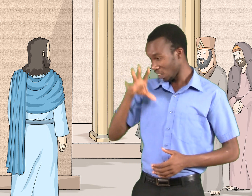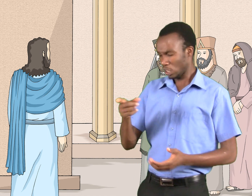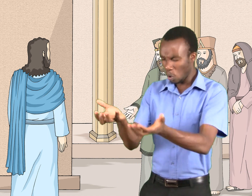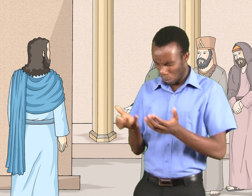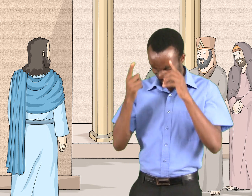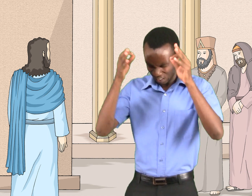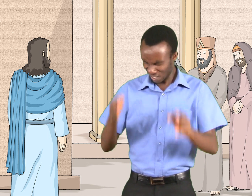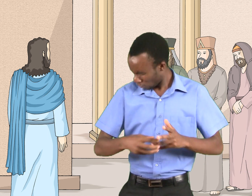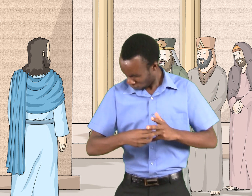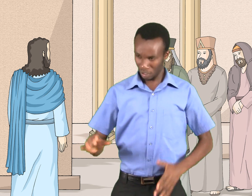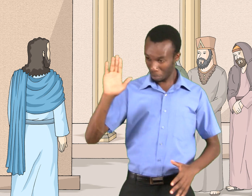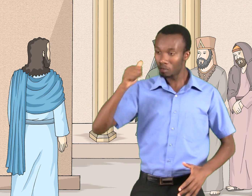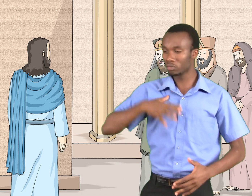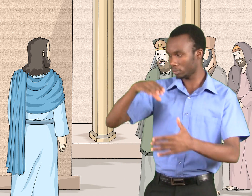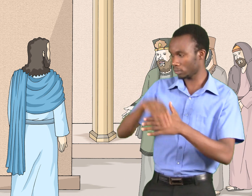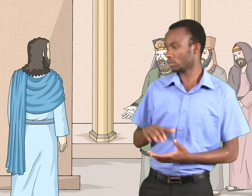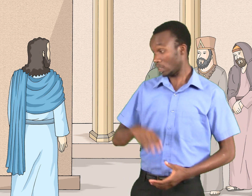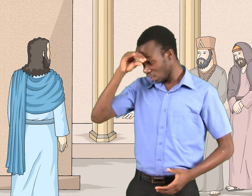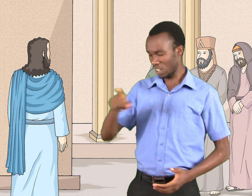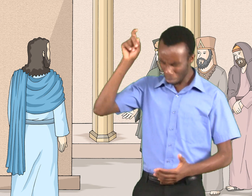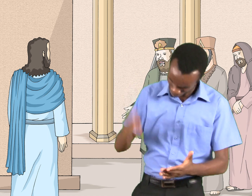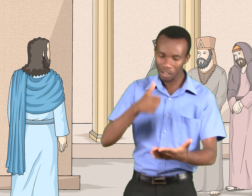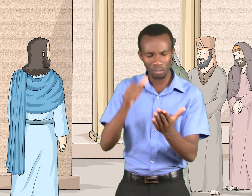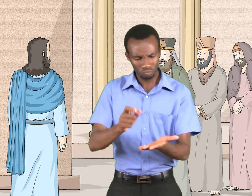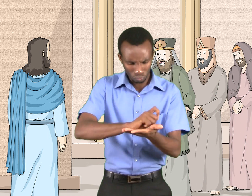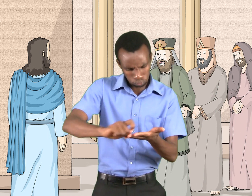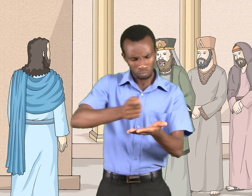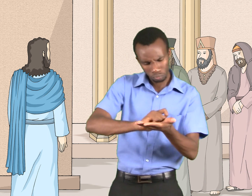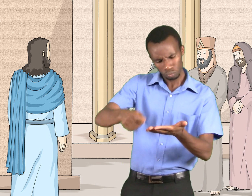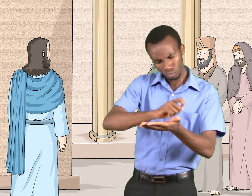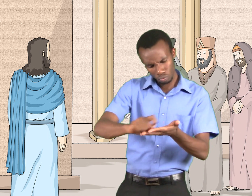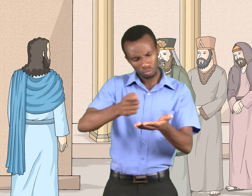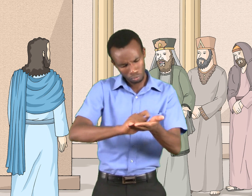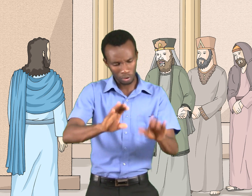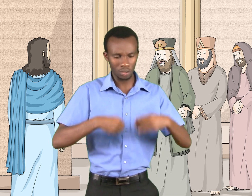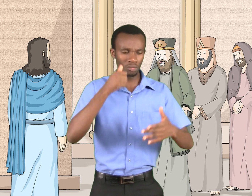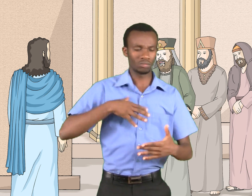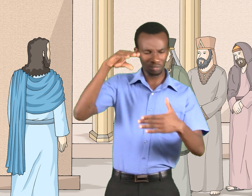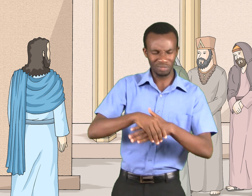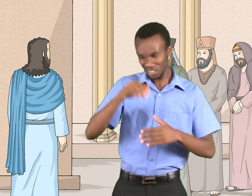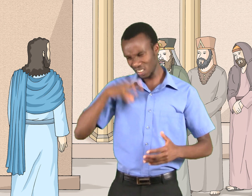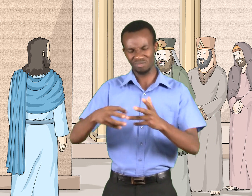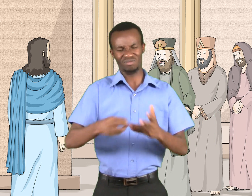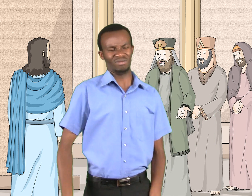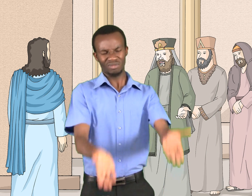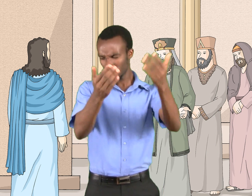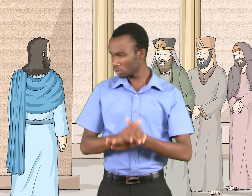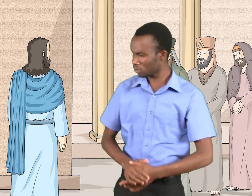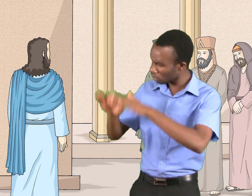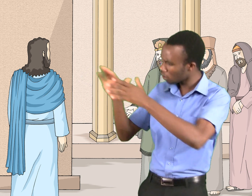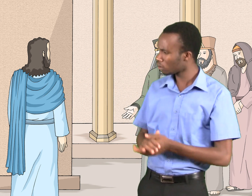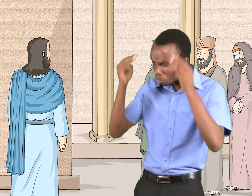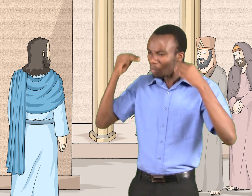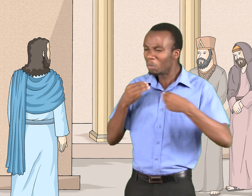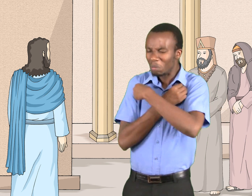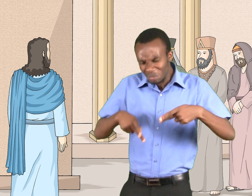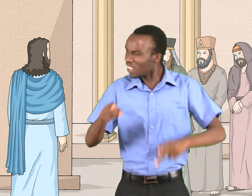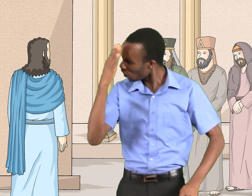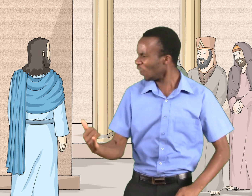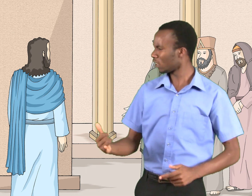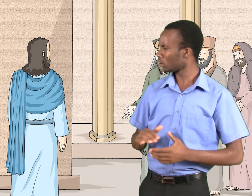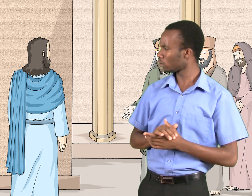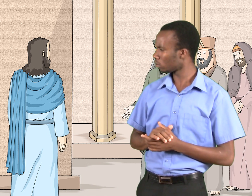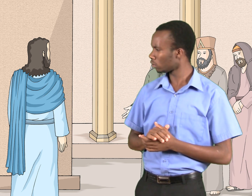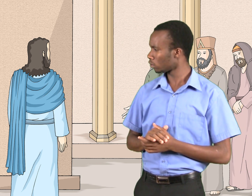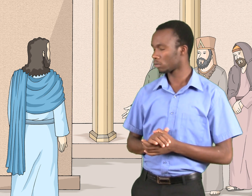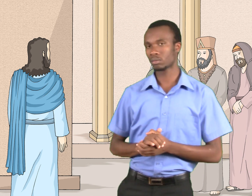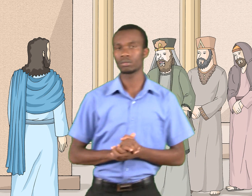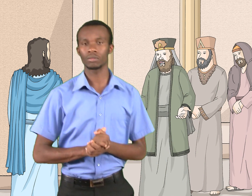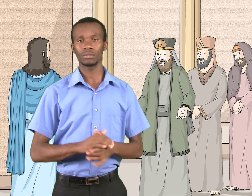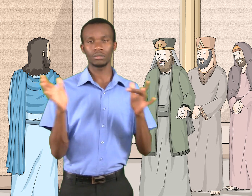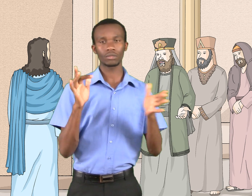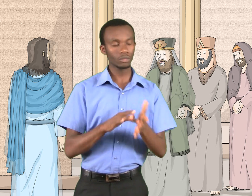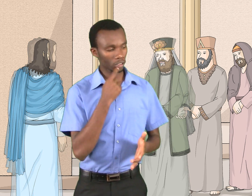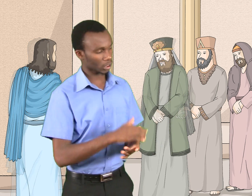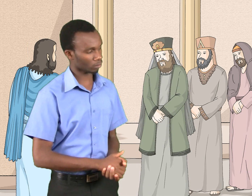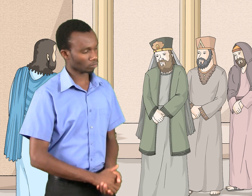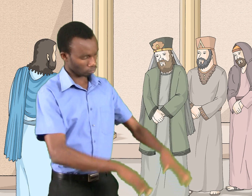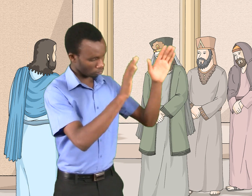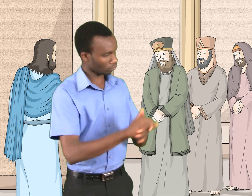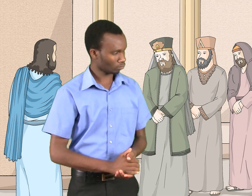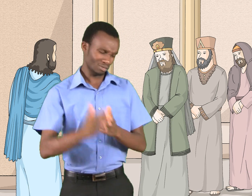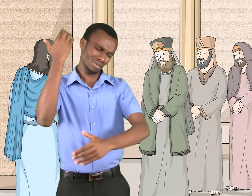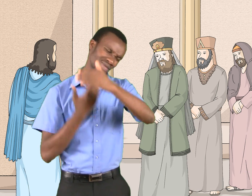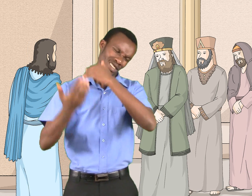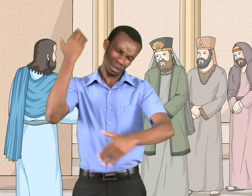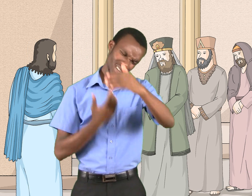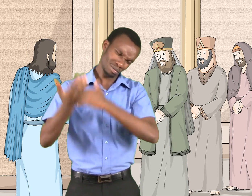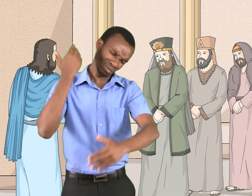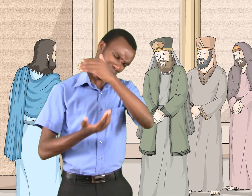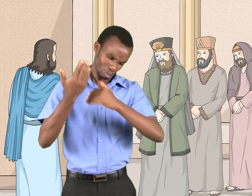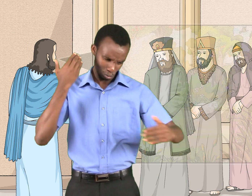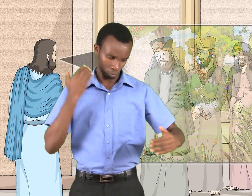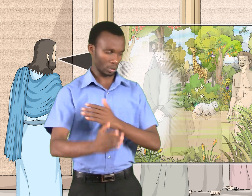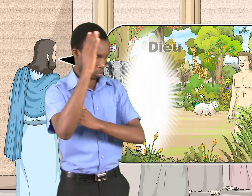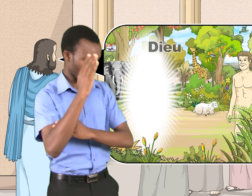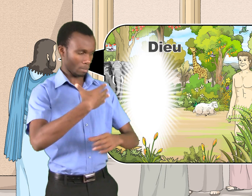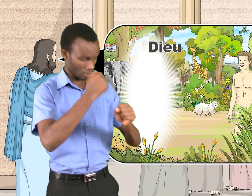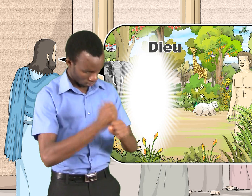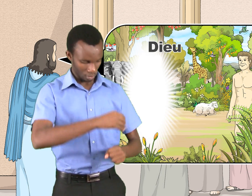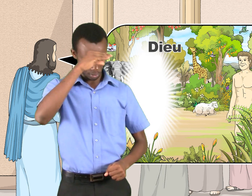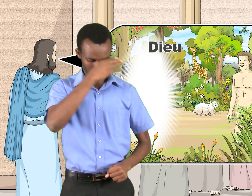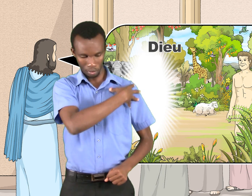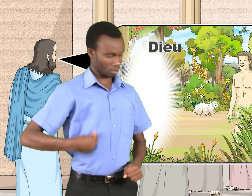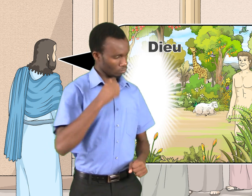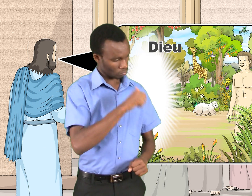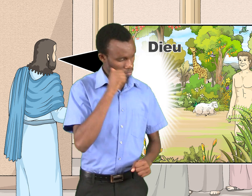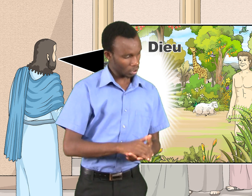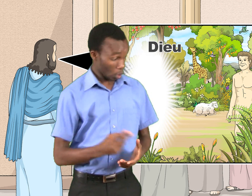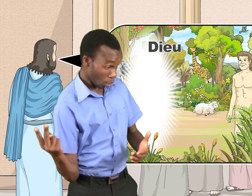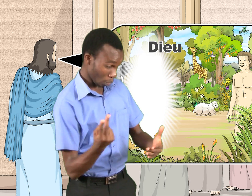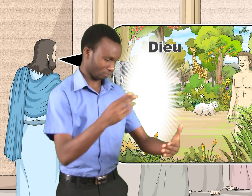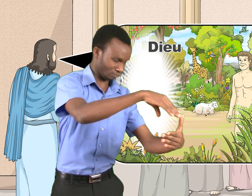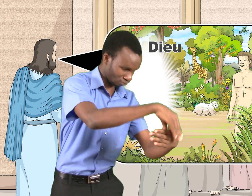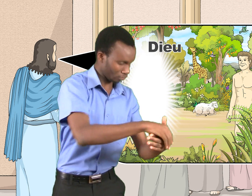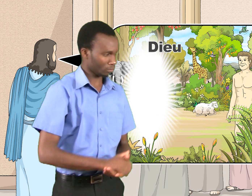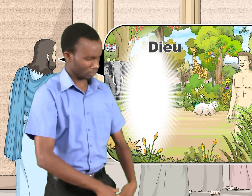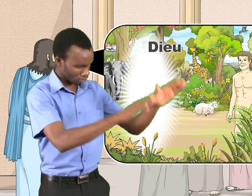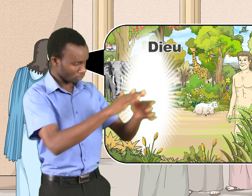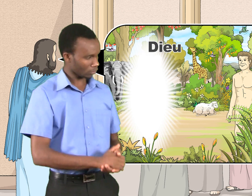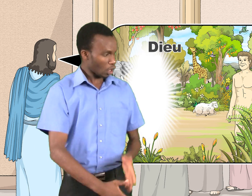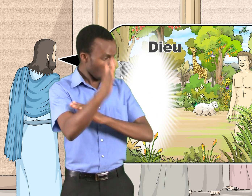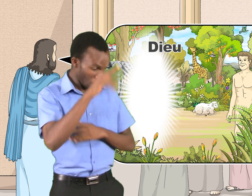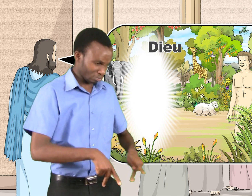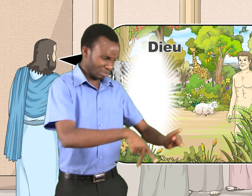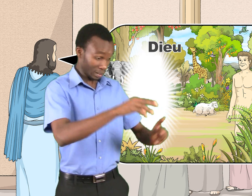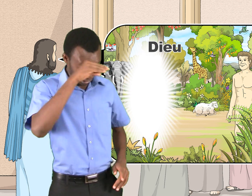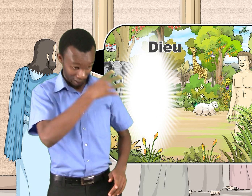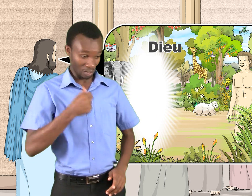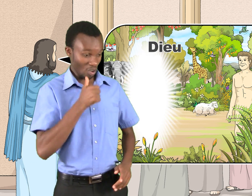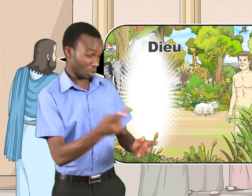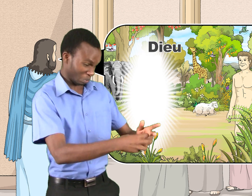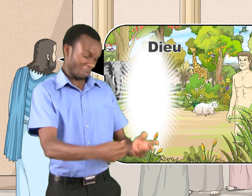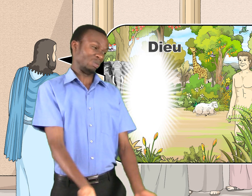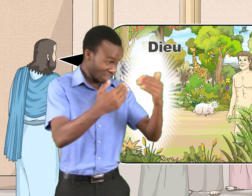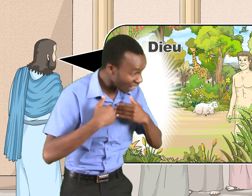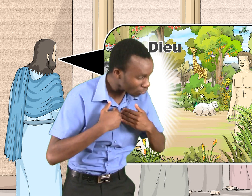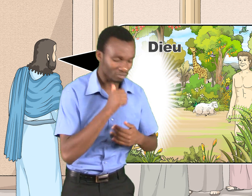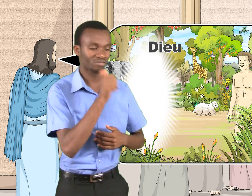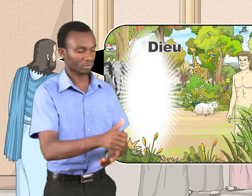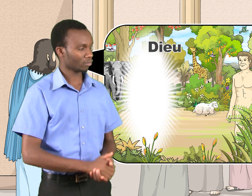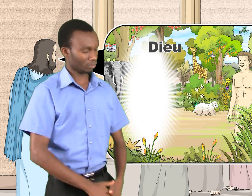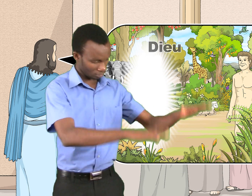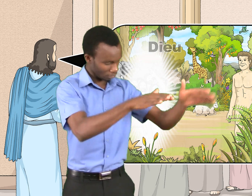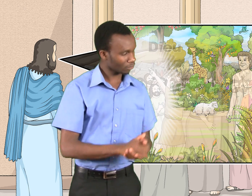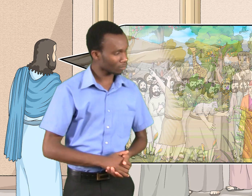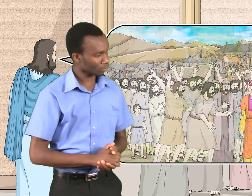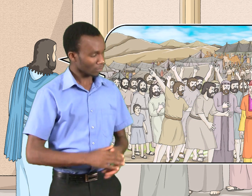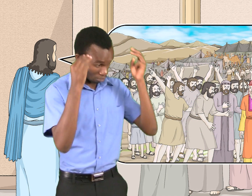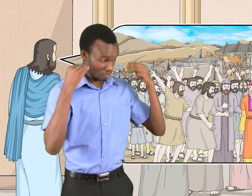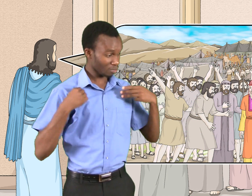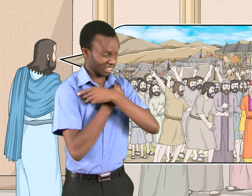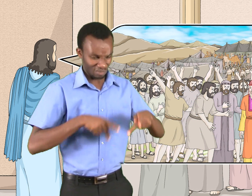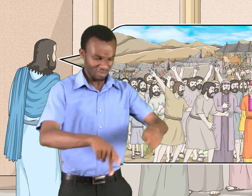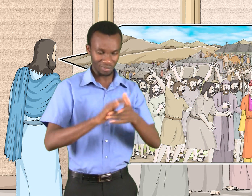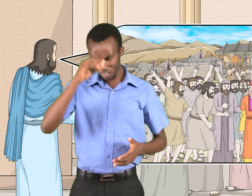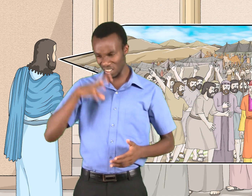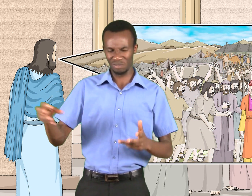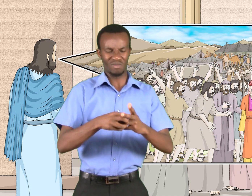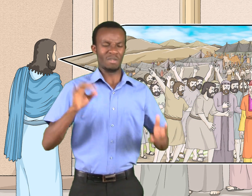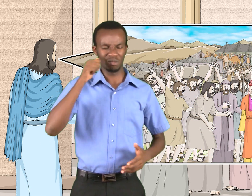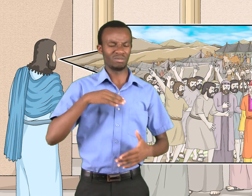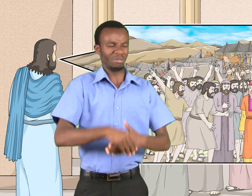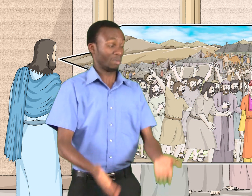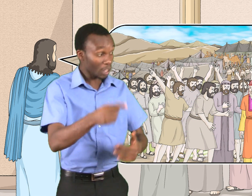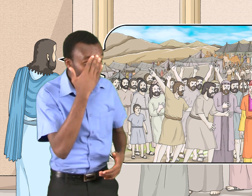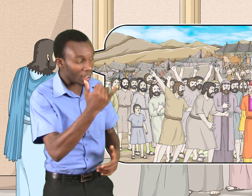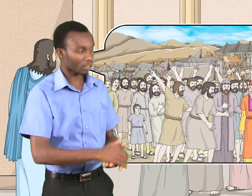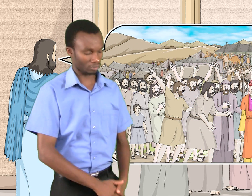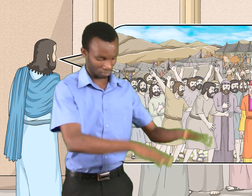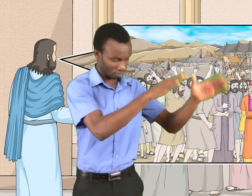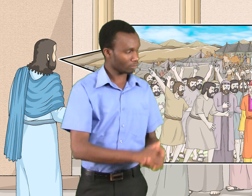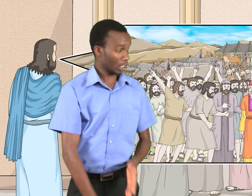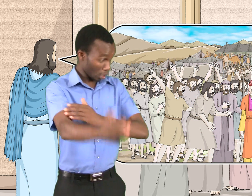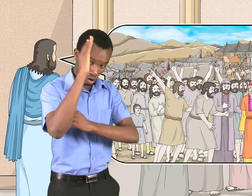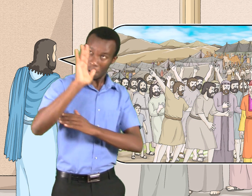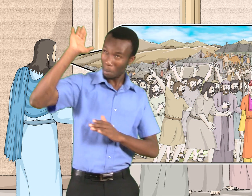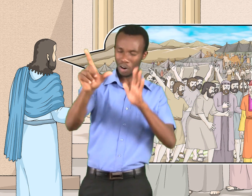“Why then,” they asked, “did Moses order a man to give his wife a certificate of divorce and send her away?”